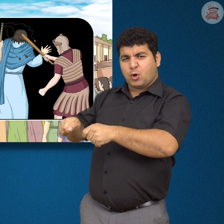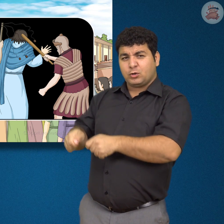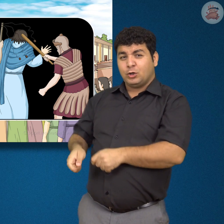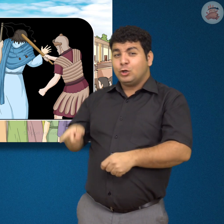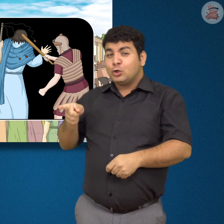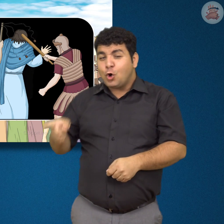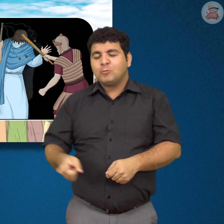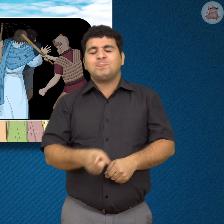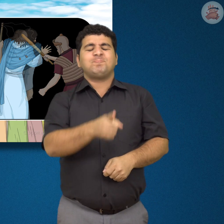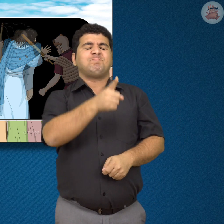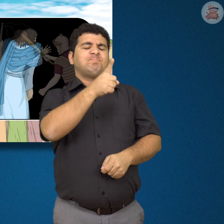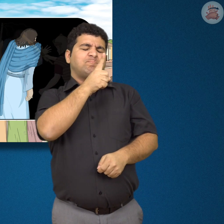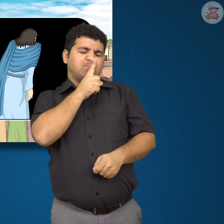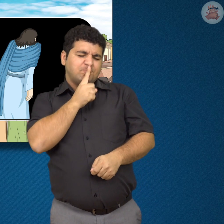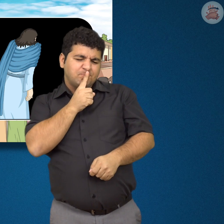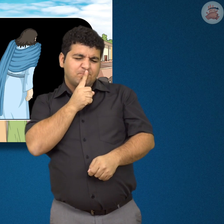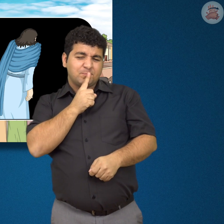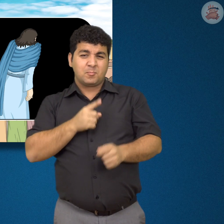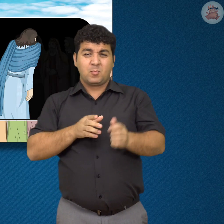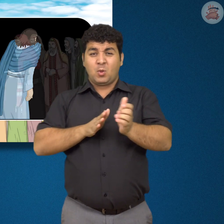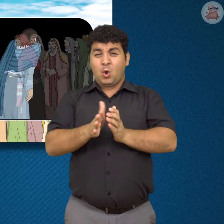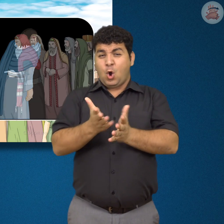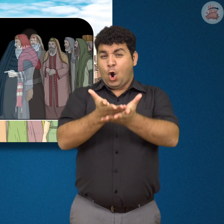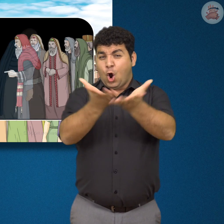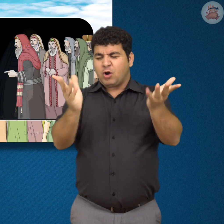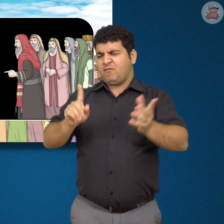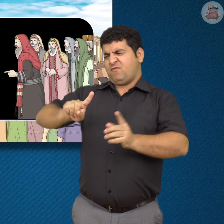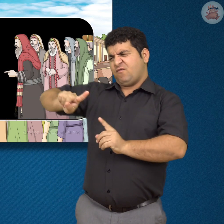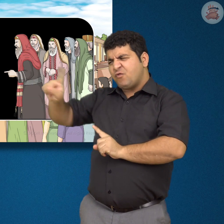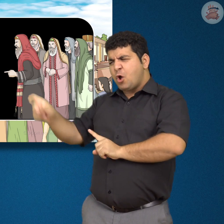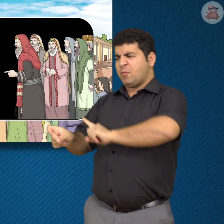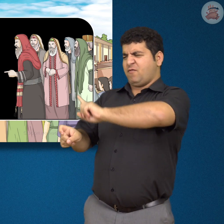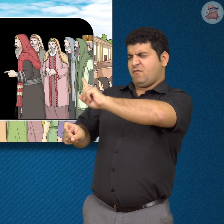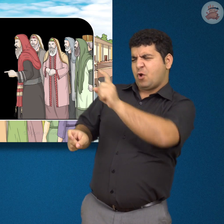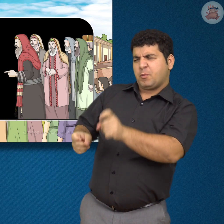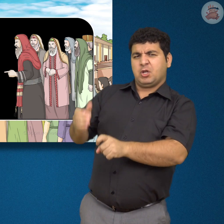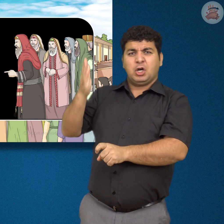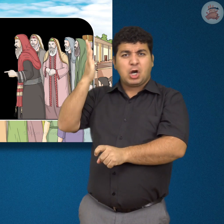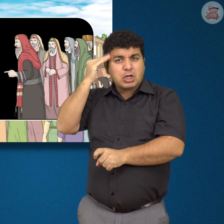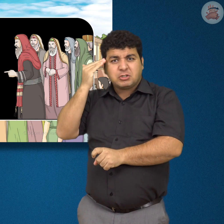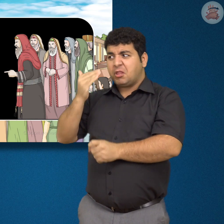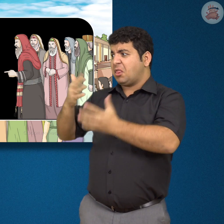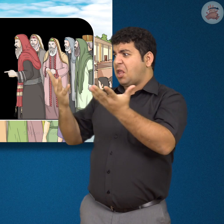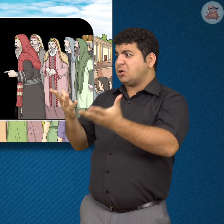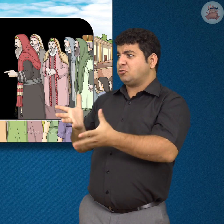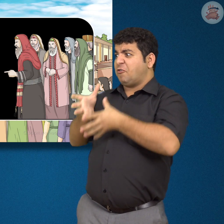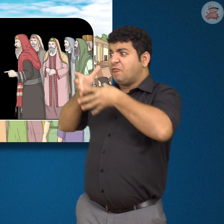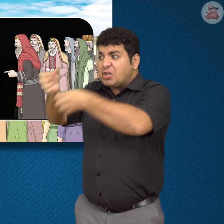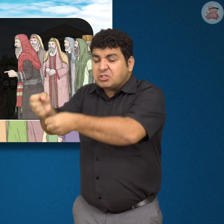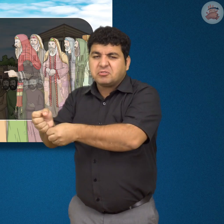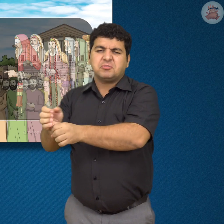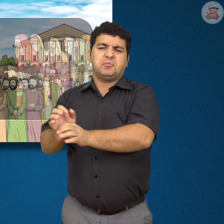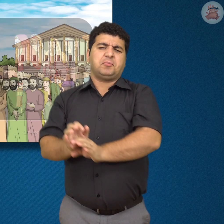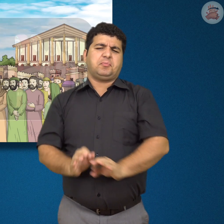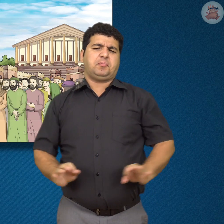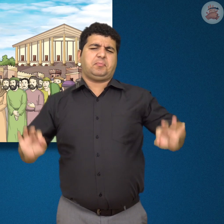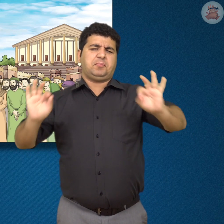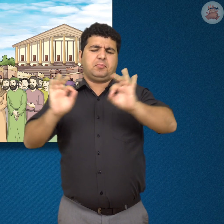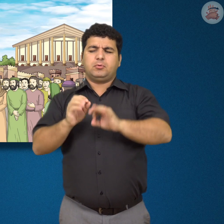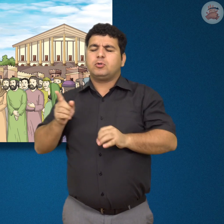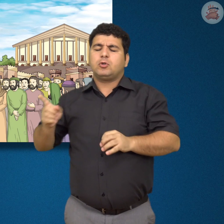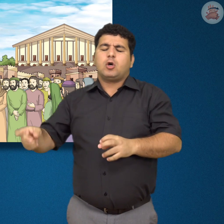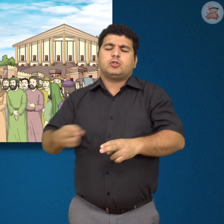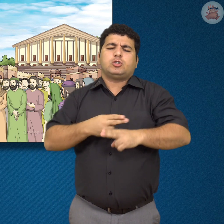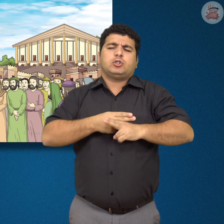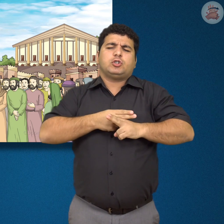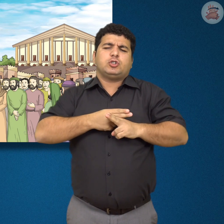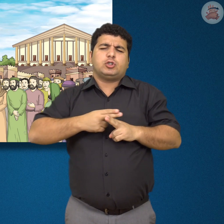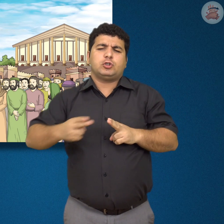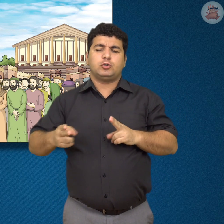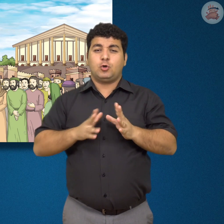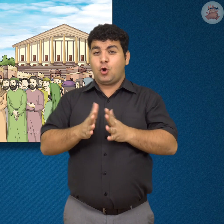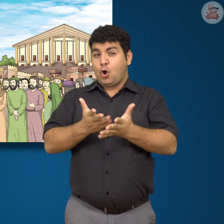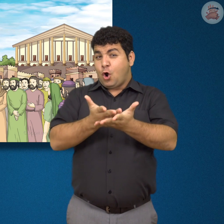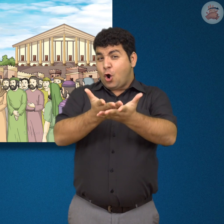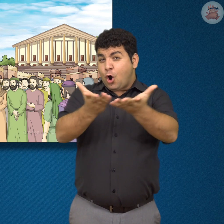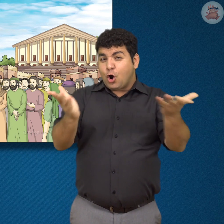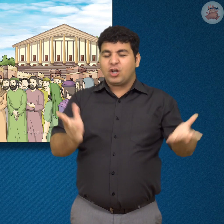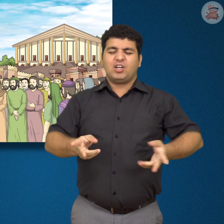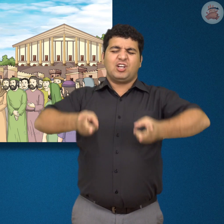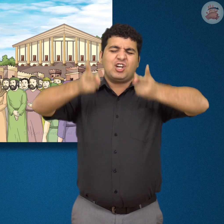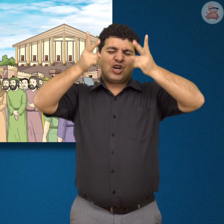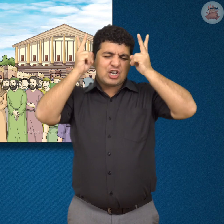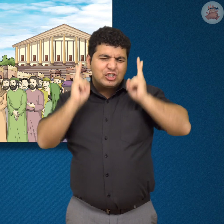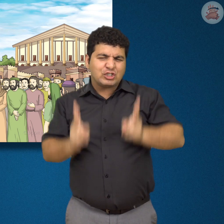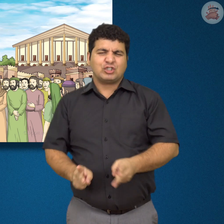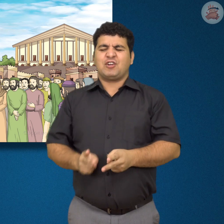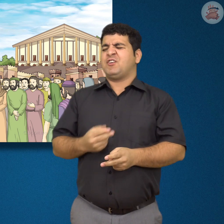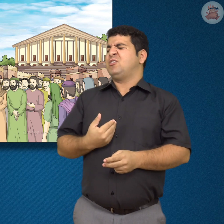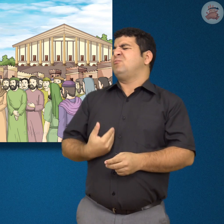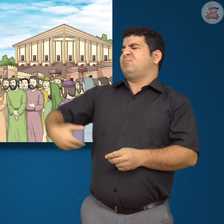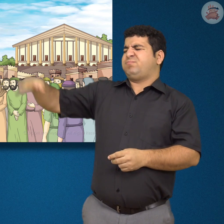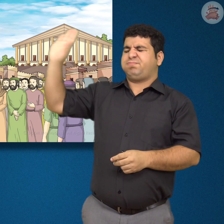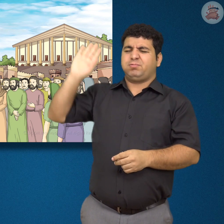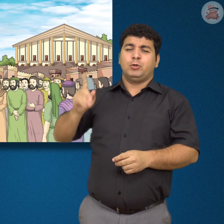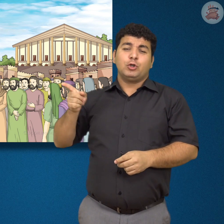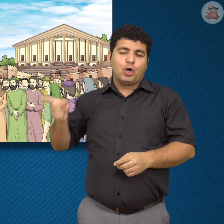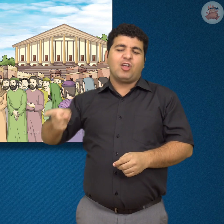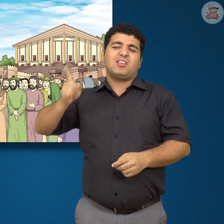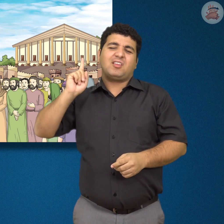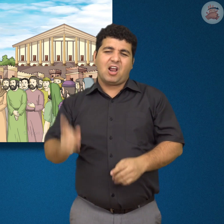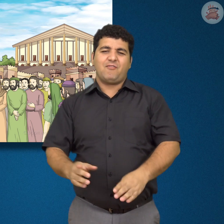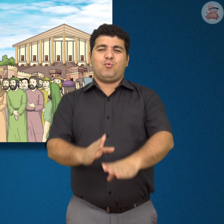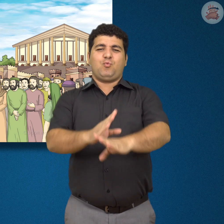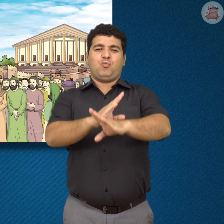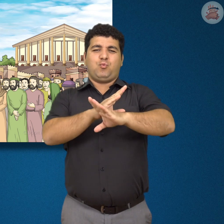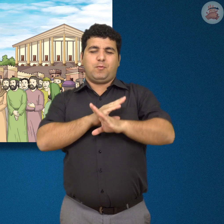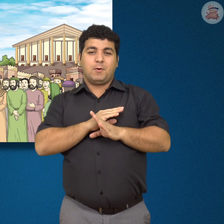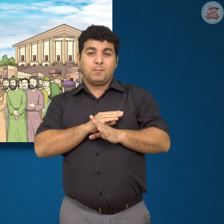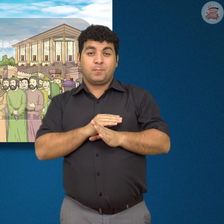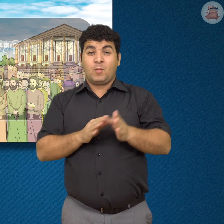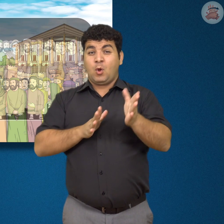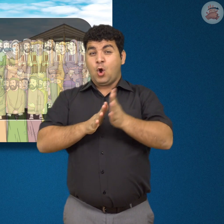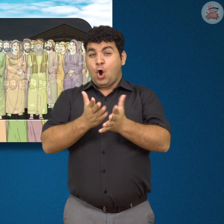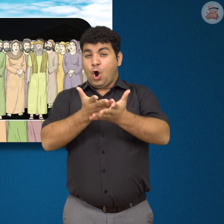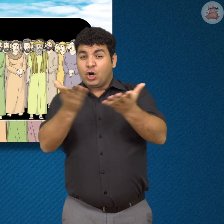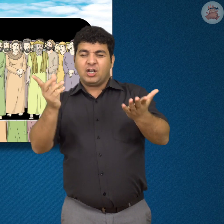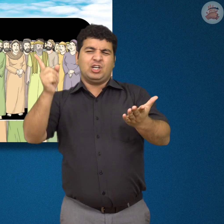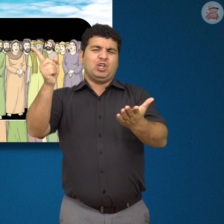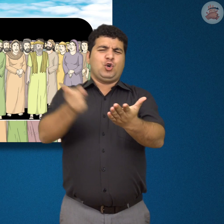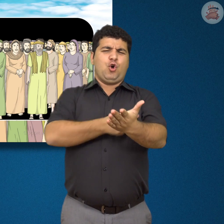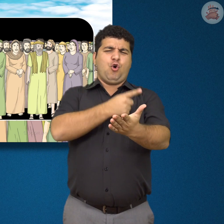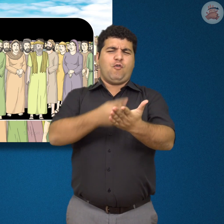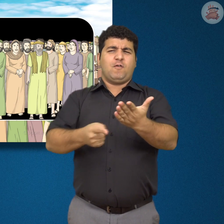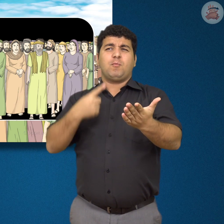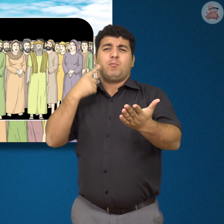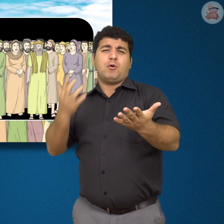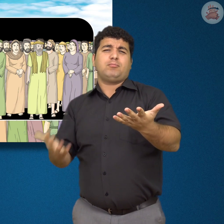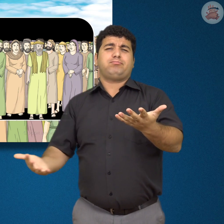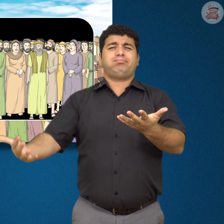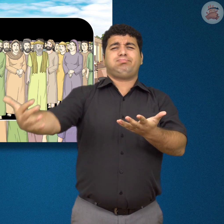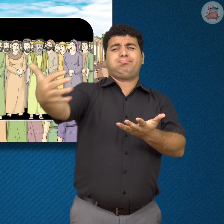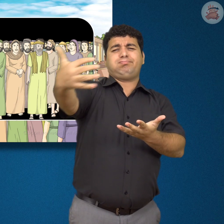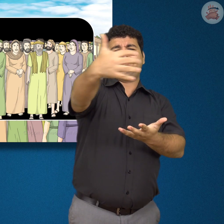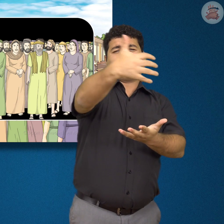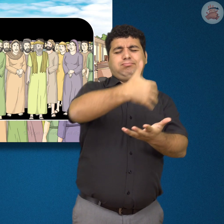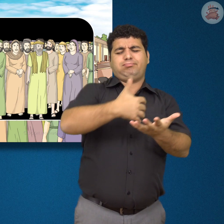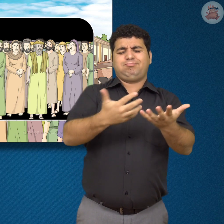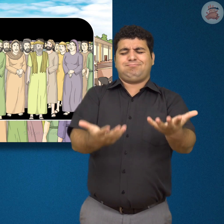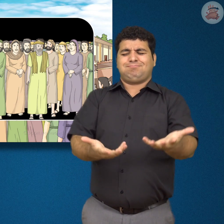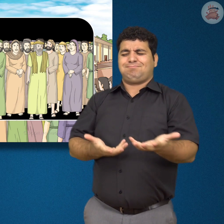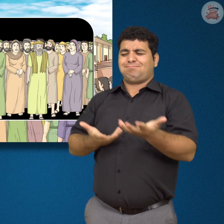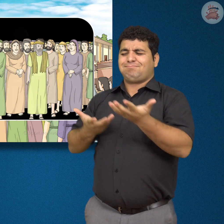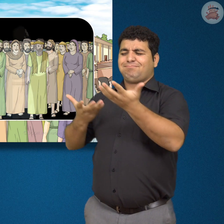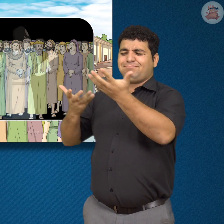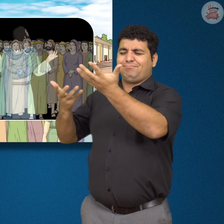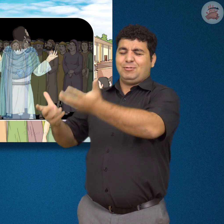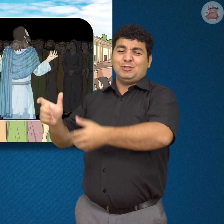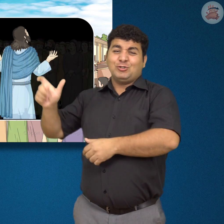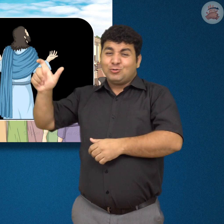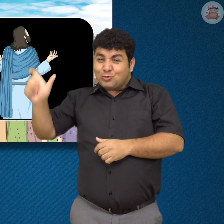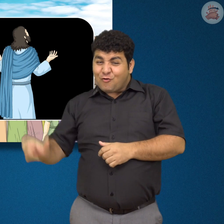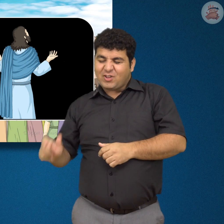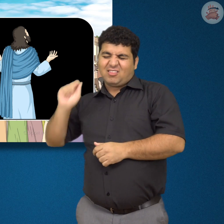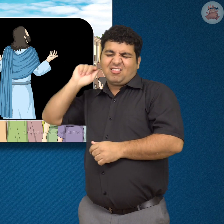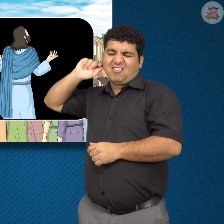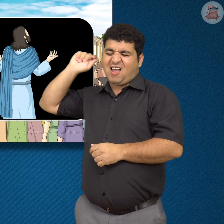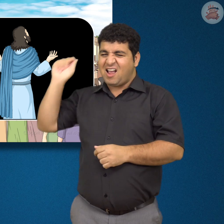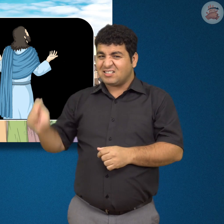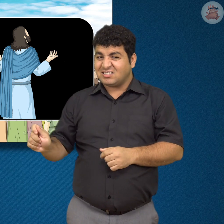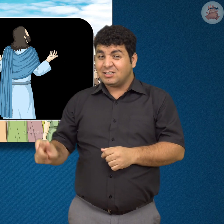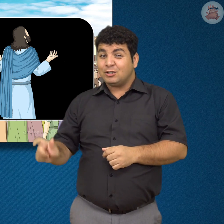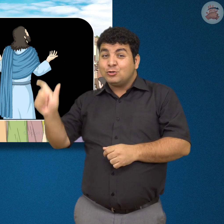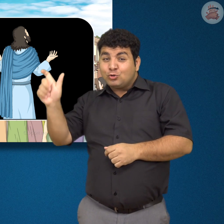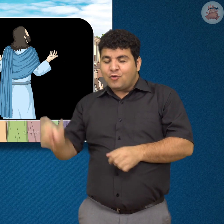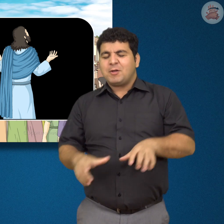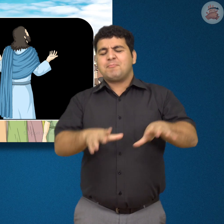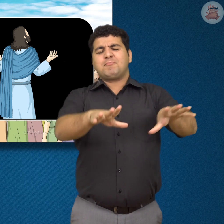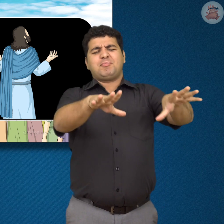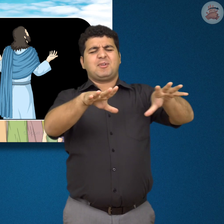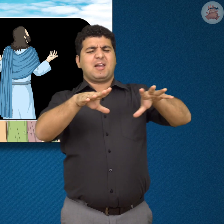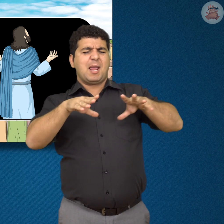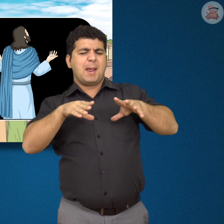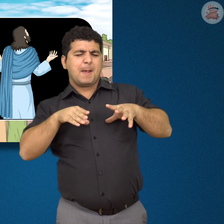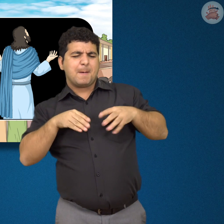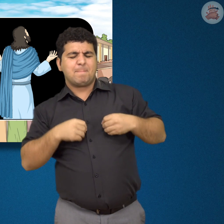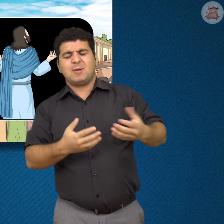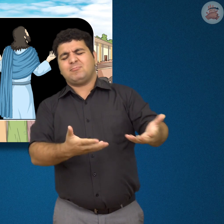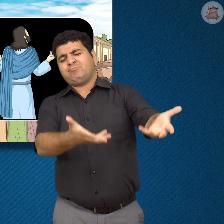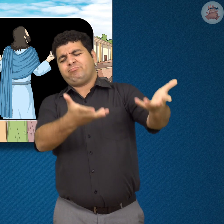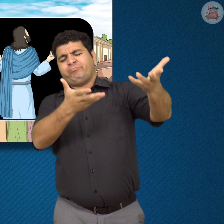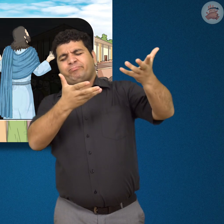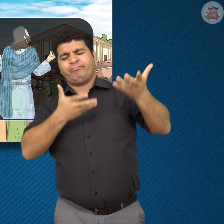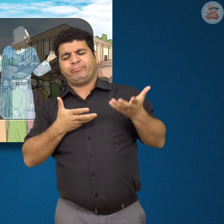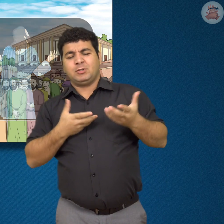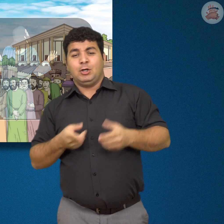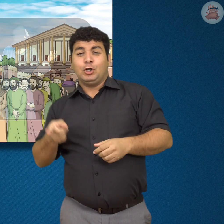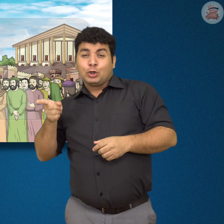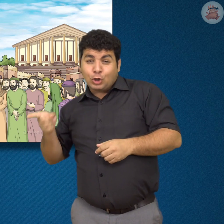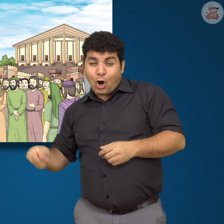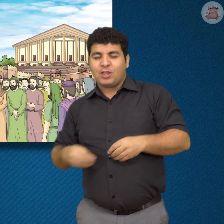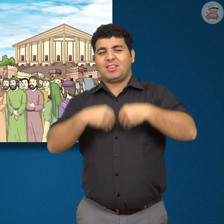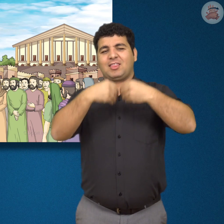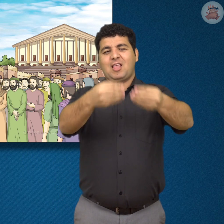He was led like a lamb to the slaughter, and as a sheep before her shearers is silent, so He did not open His mouth.